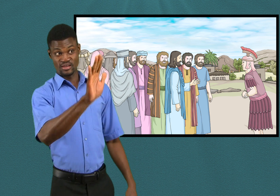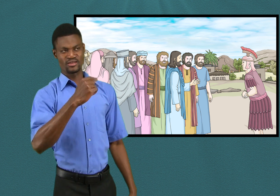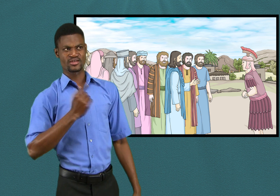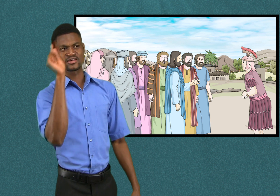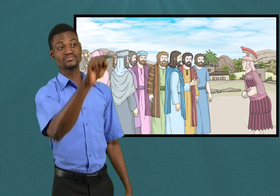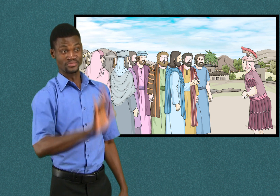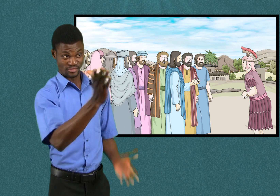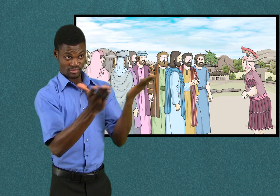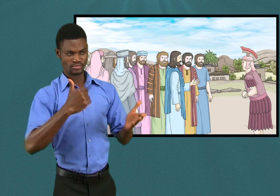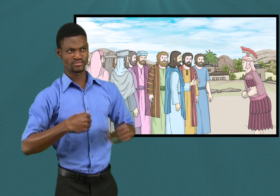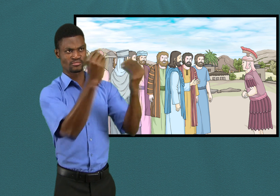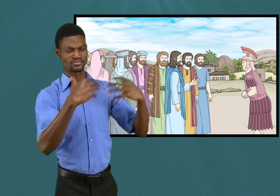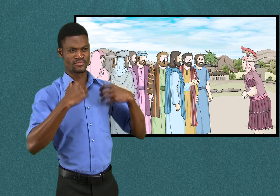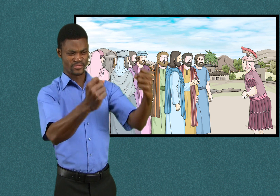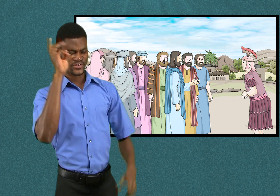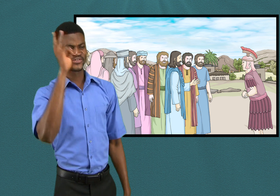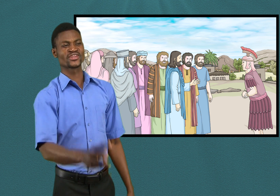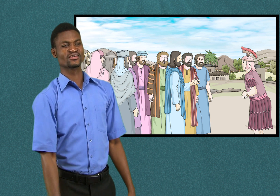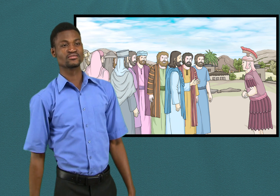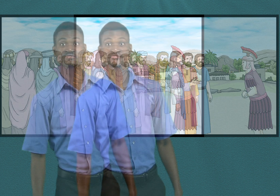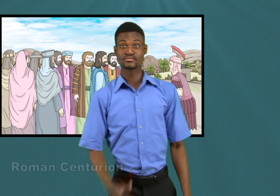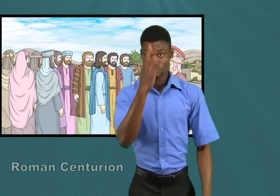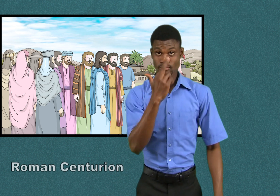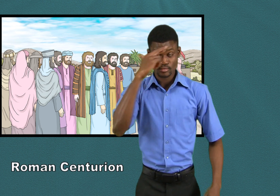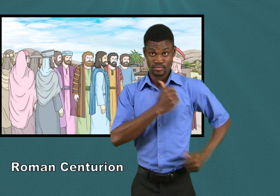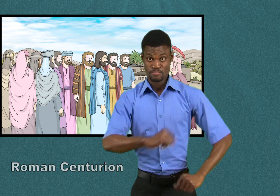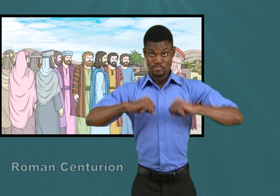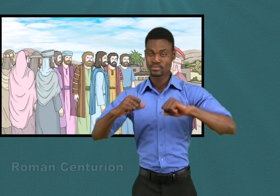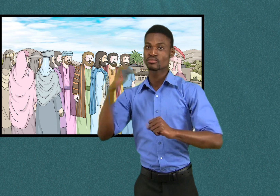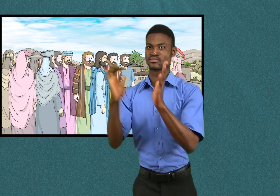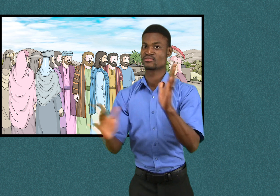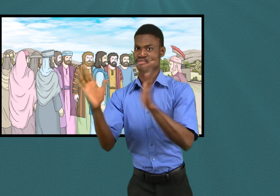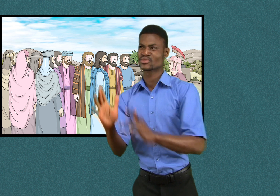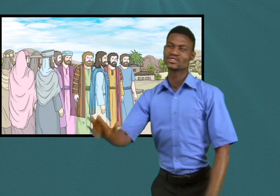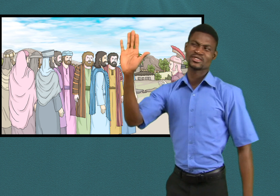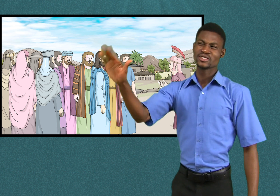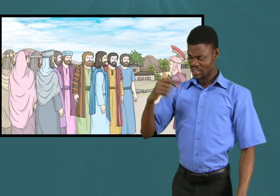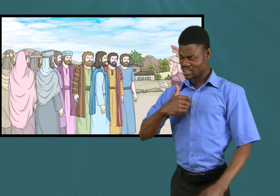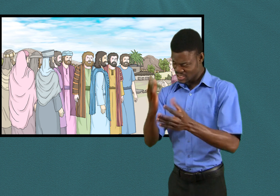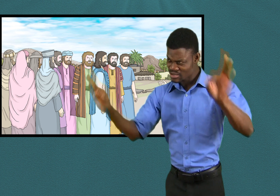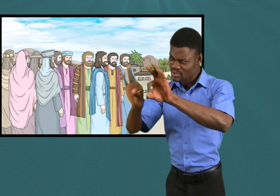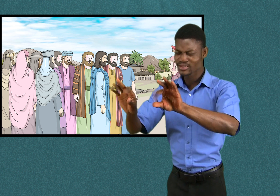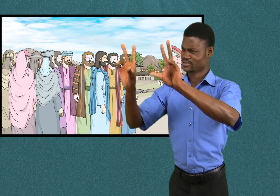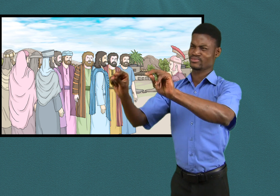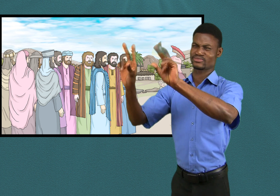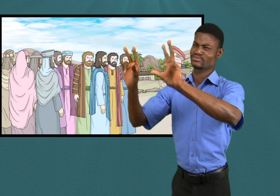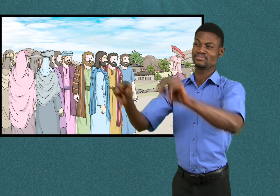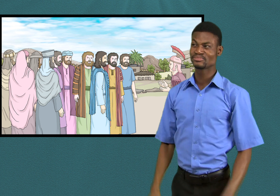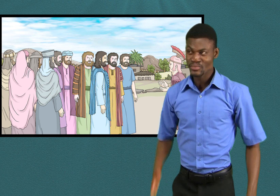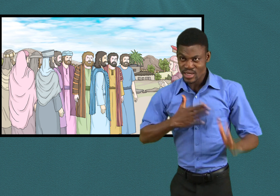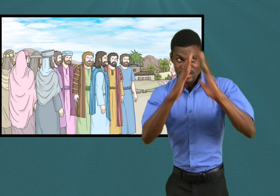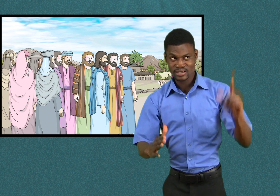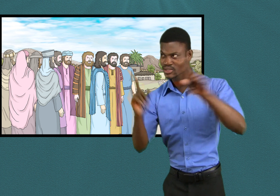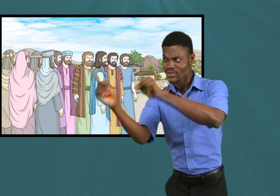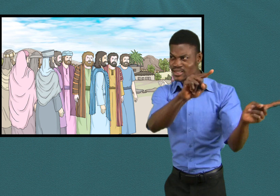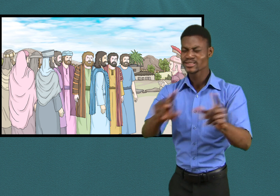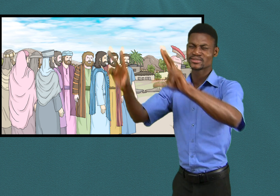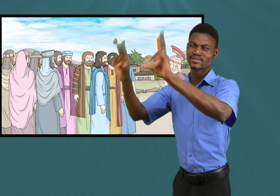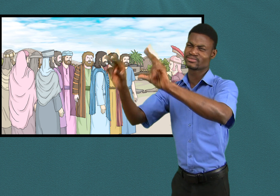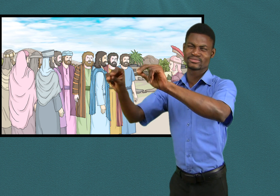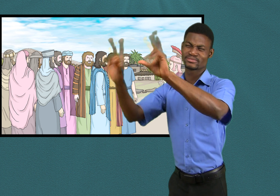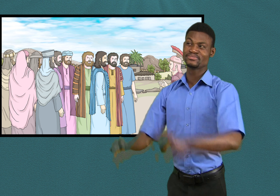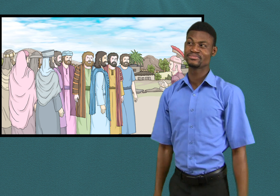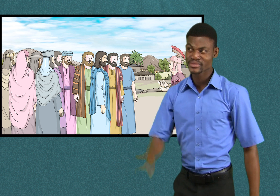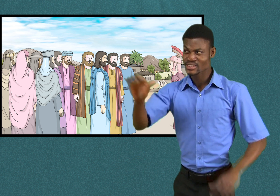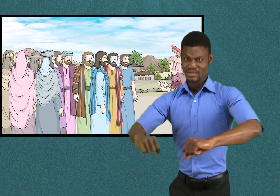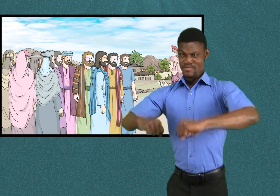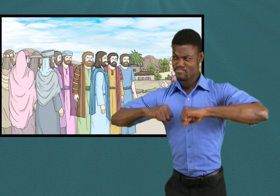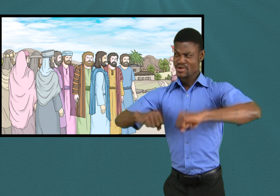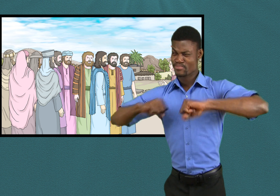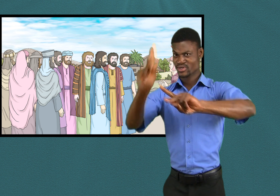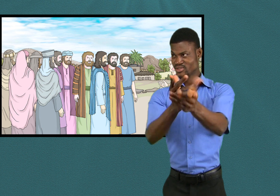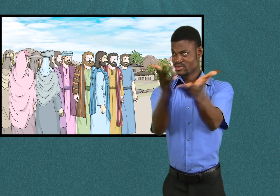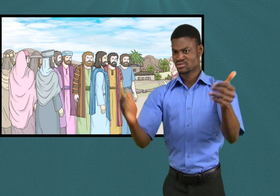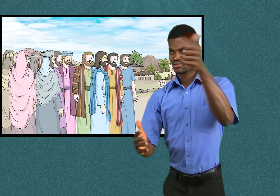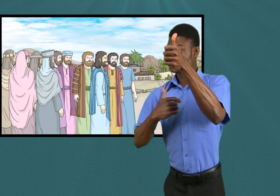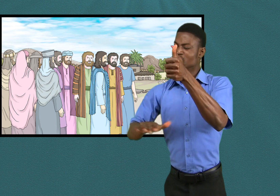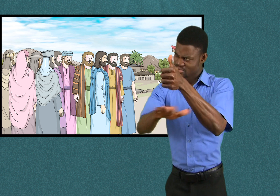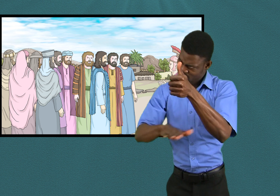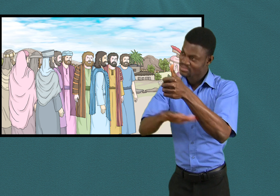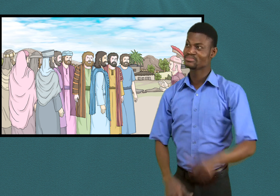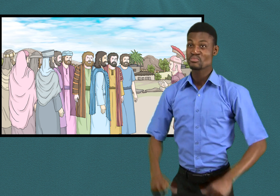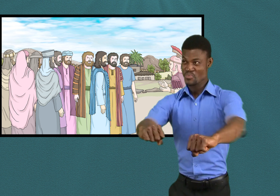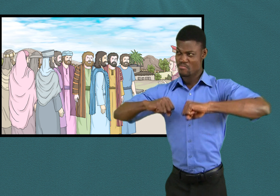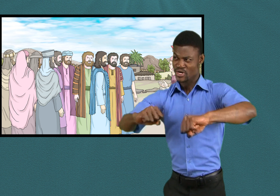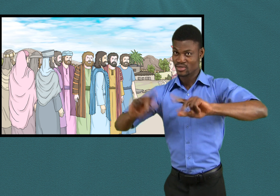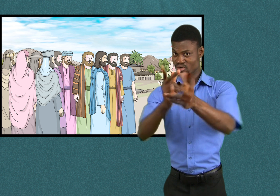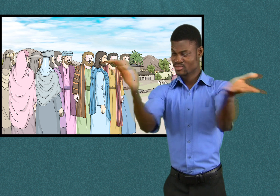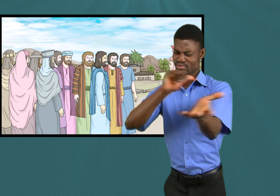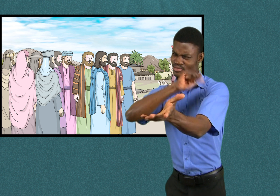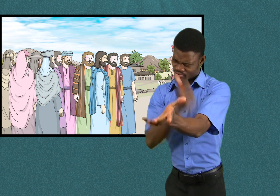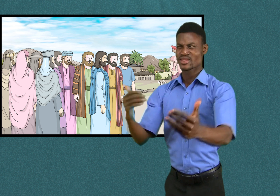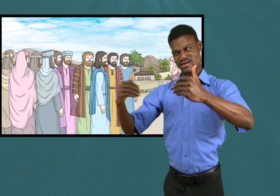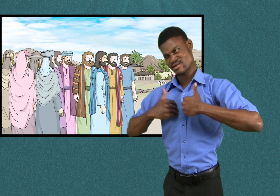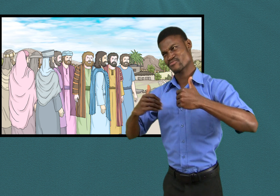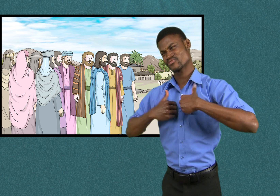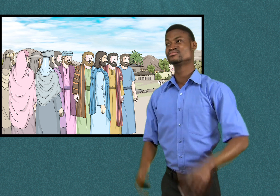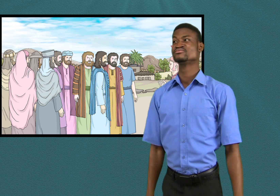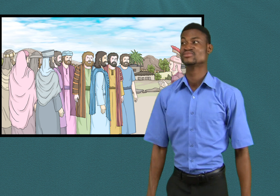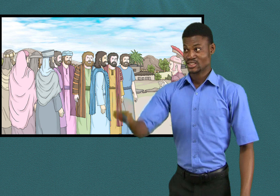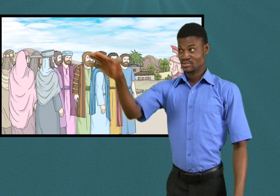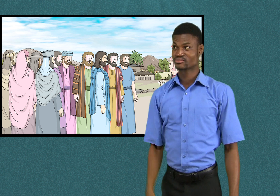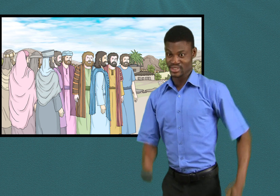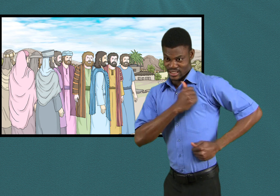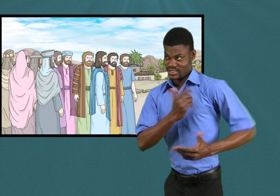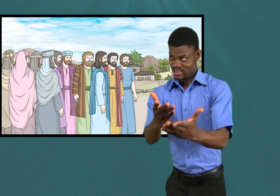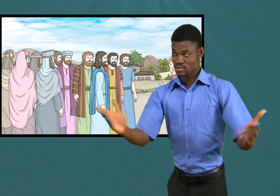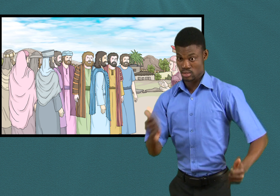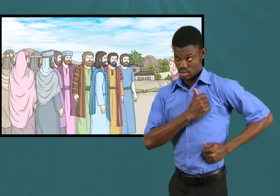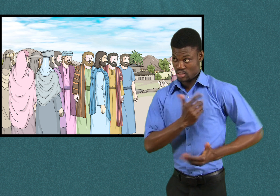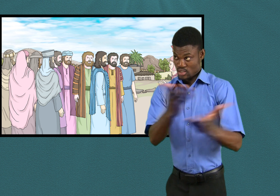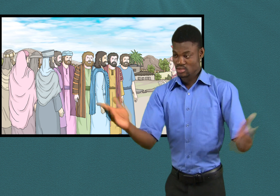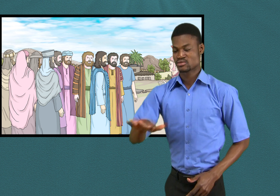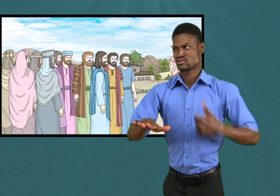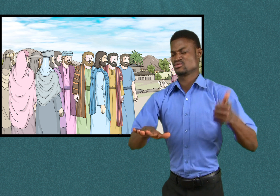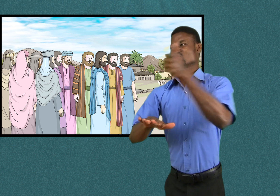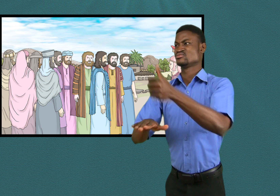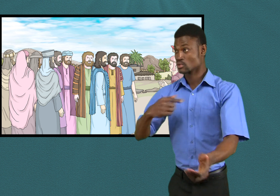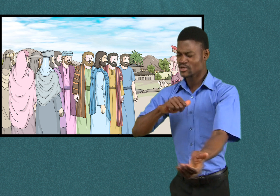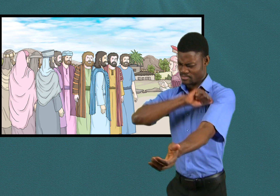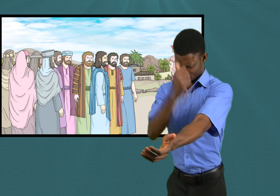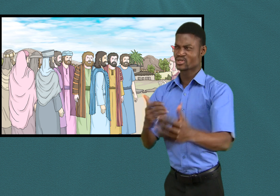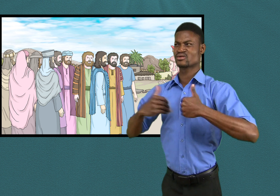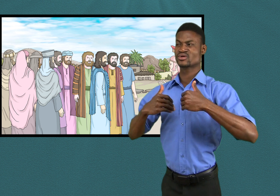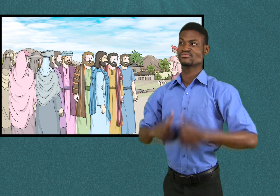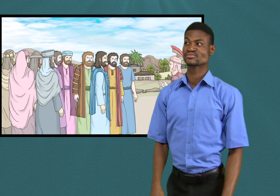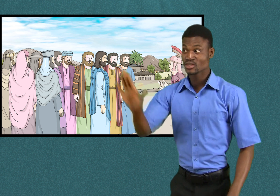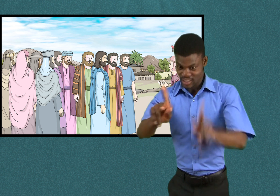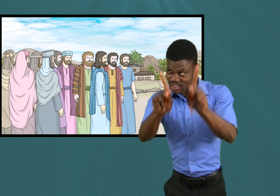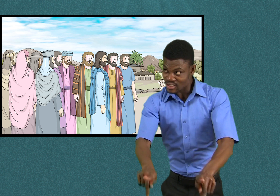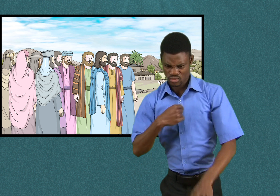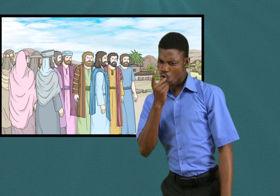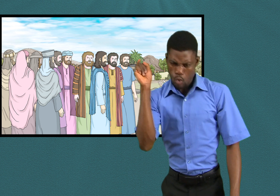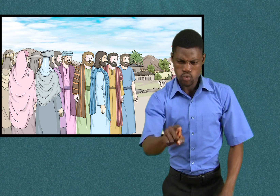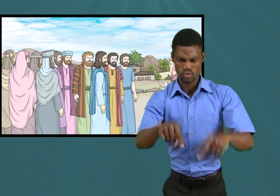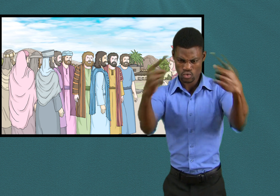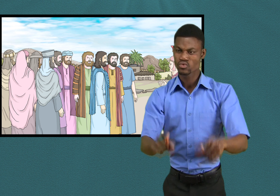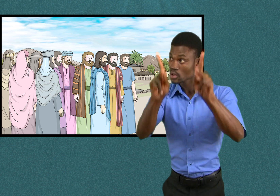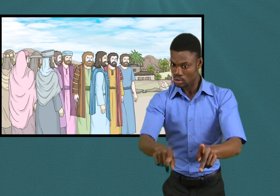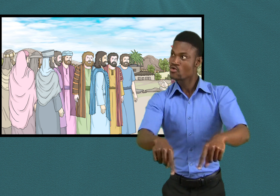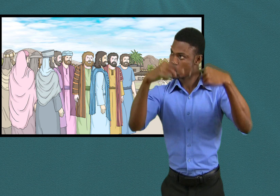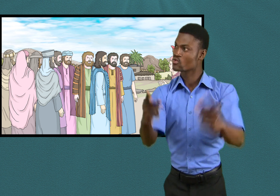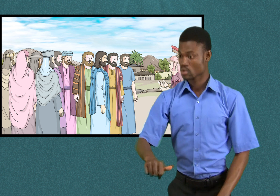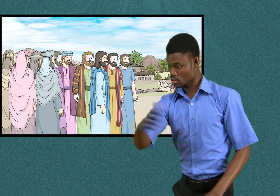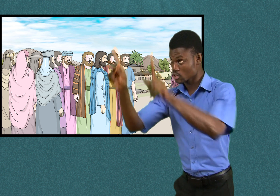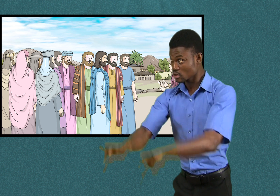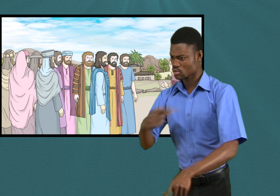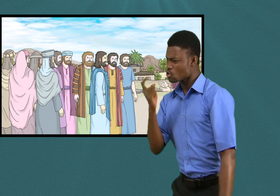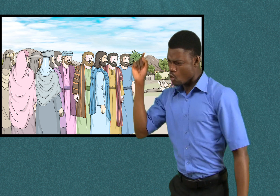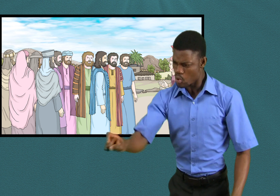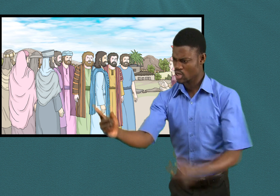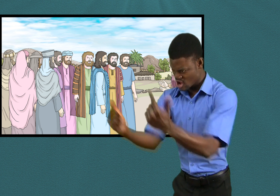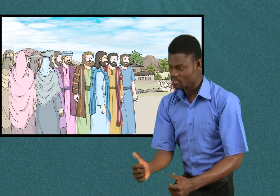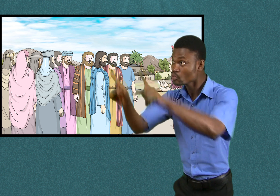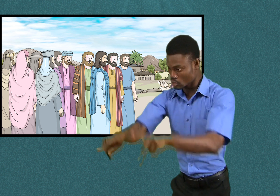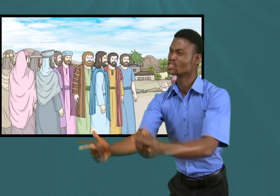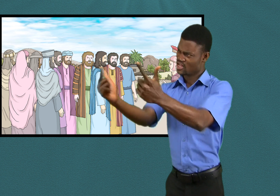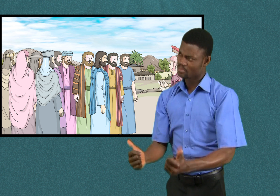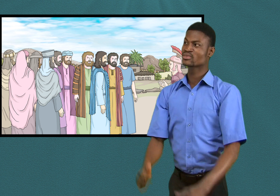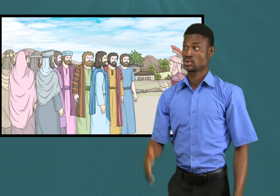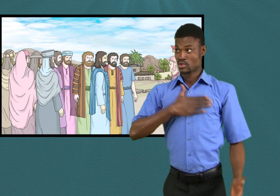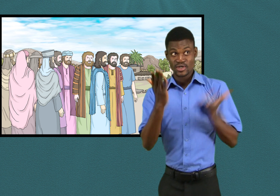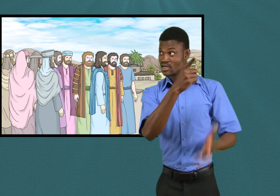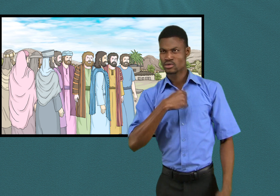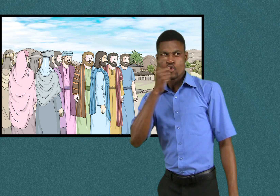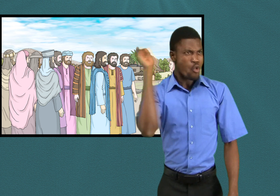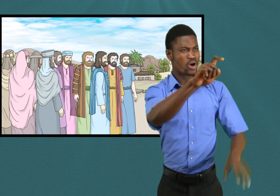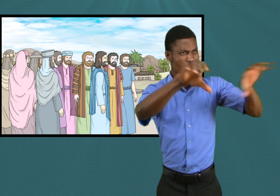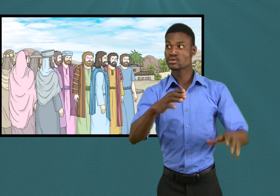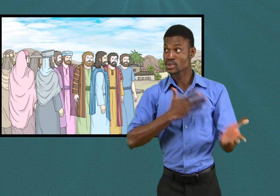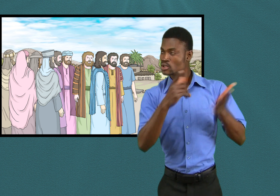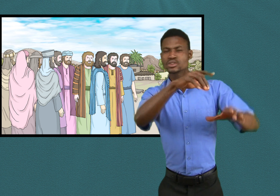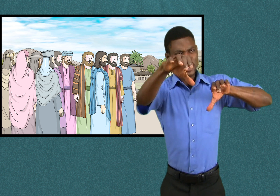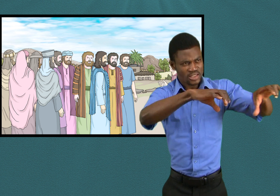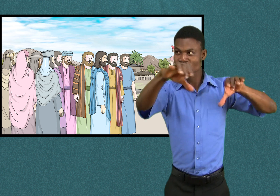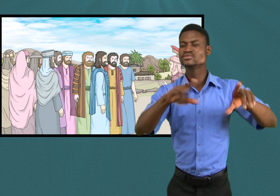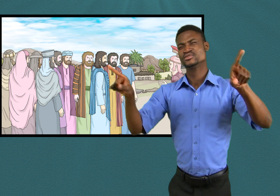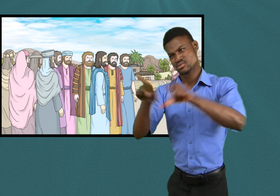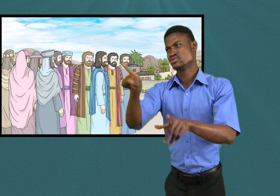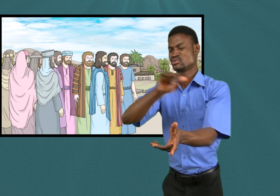But just say the word, and my servant will be healed. For I myself am a man under authority, with soldiers under me. I tell one to go, and he goes; and another to come, and he comes. I tell my servant to do something, and he does it.”